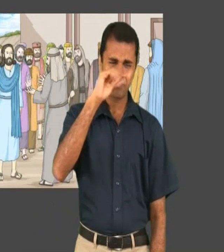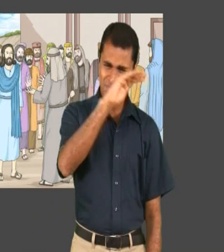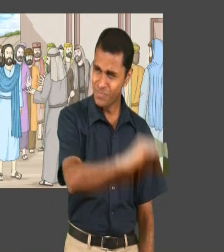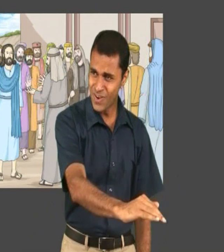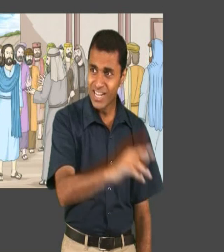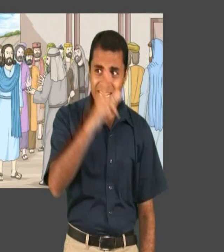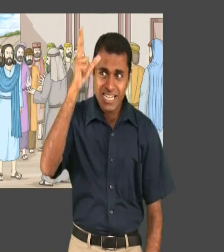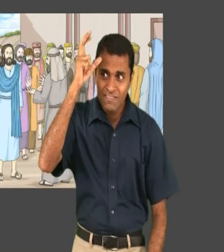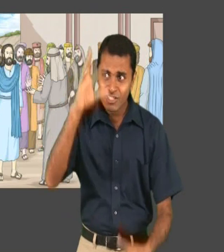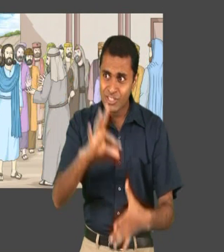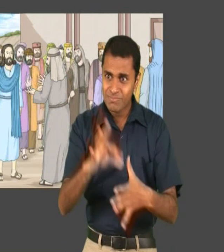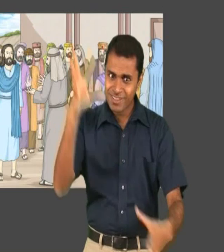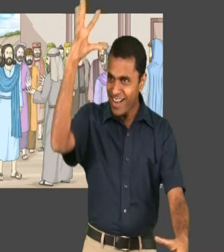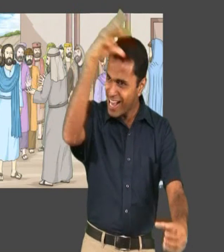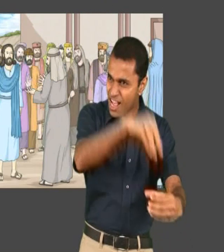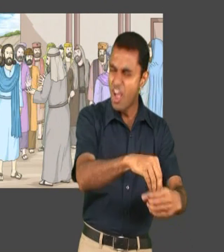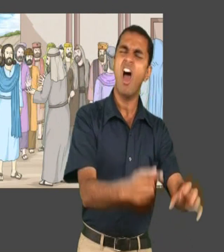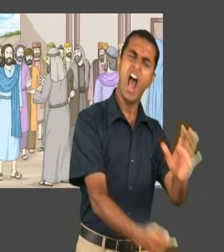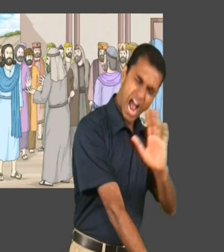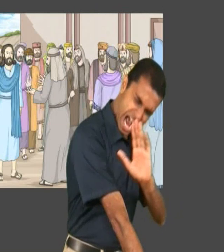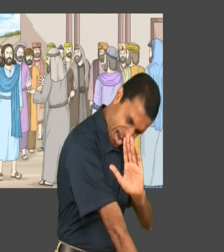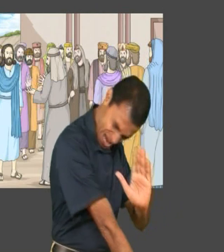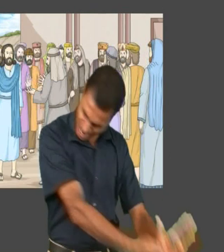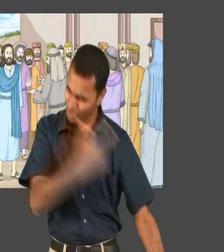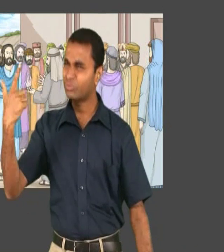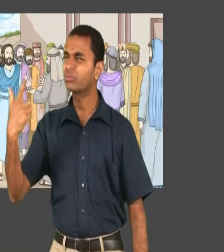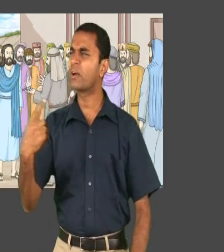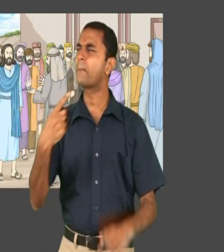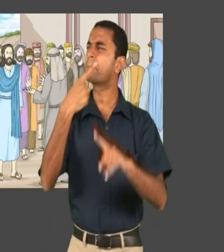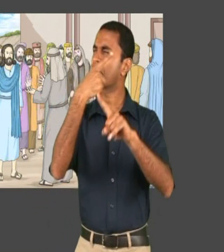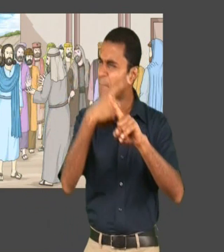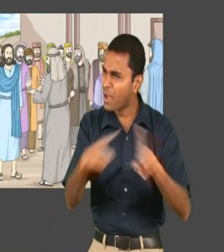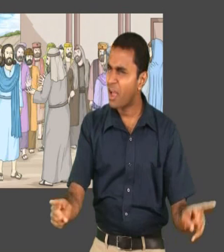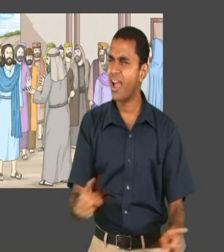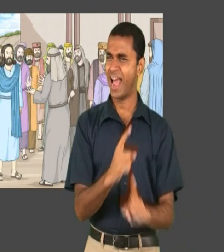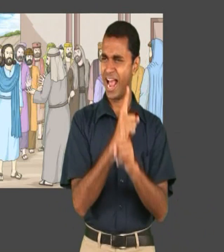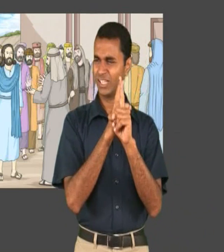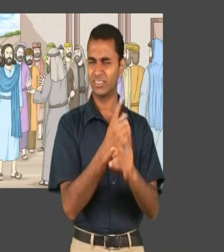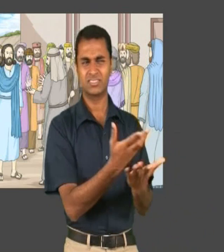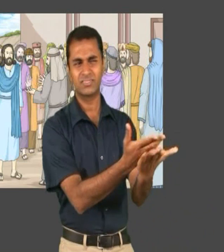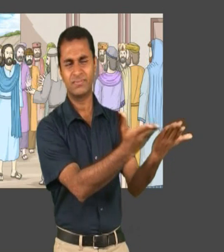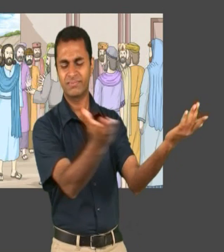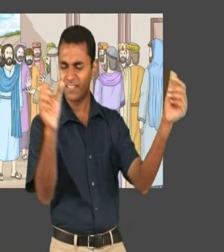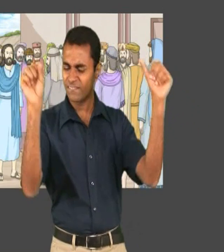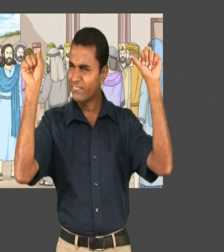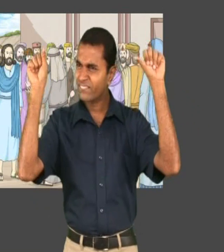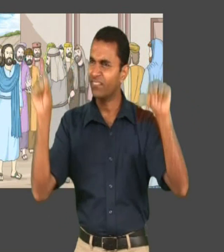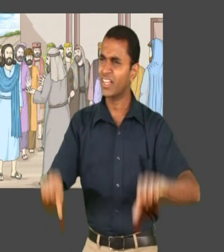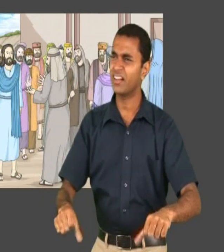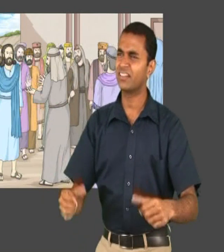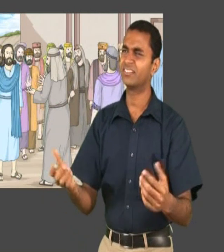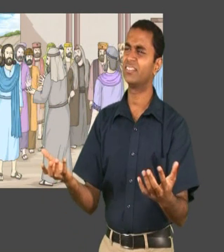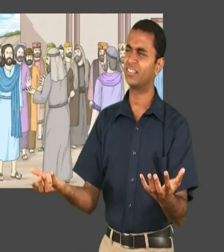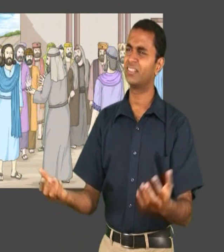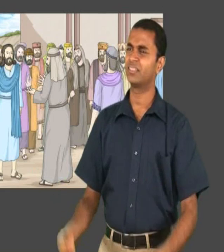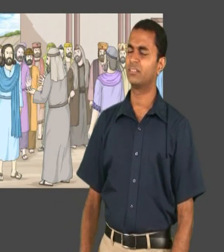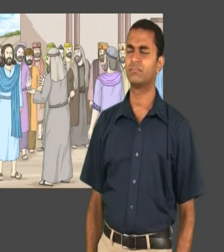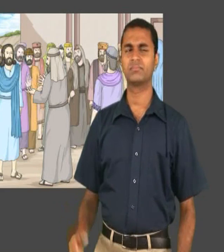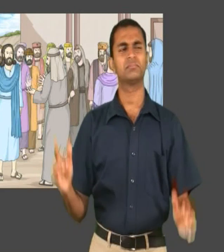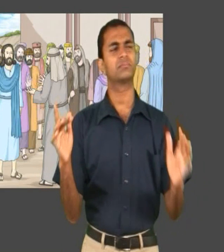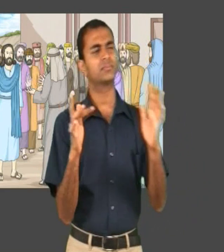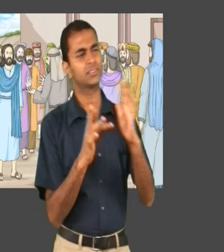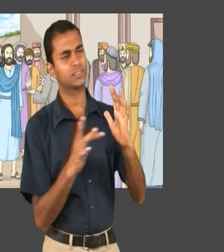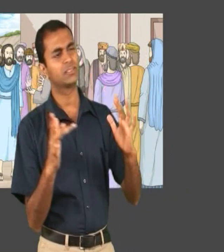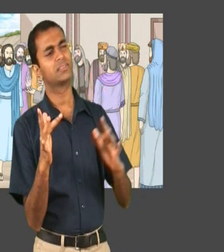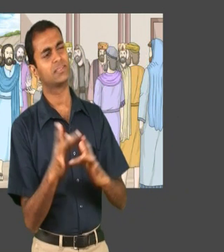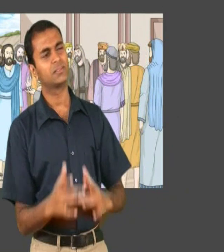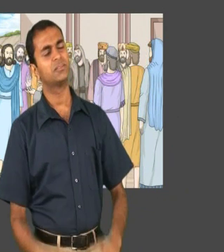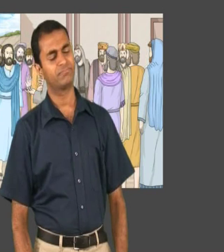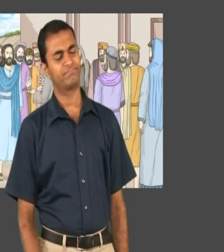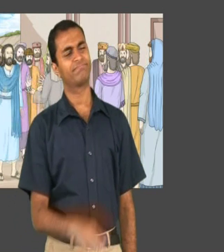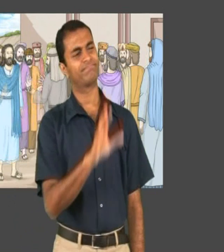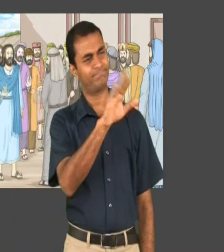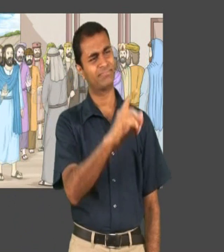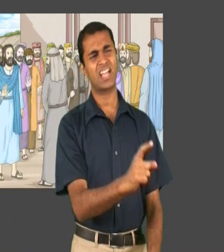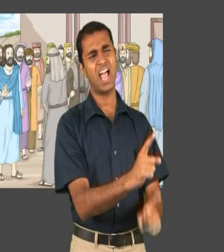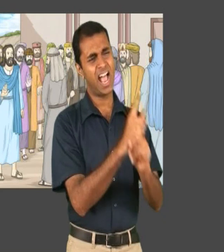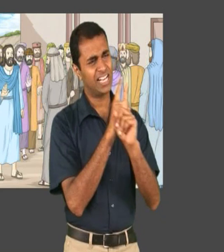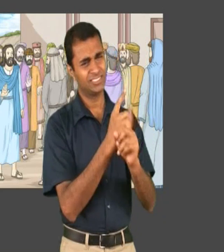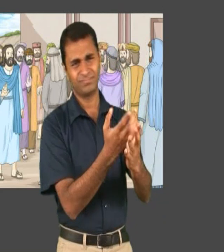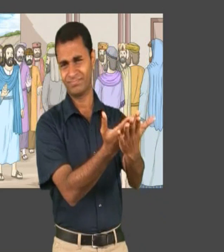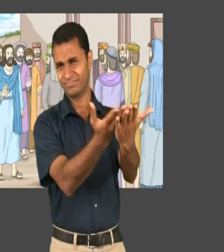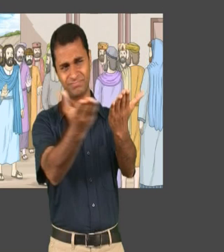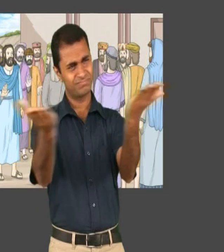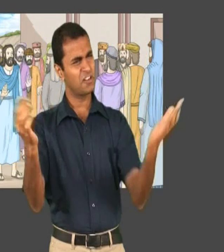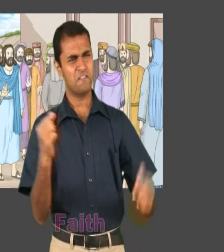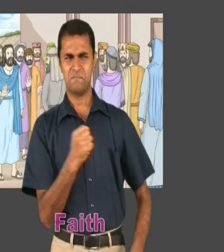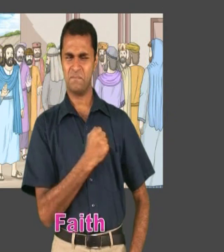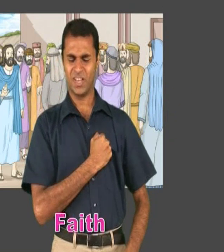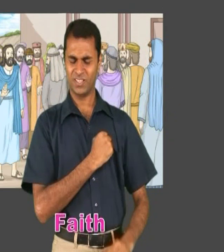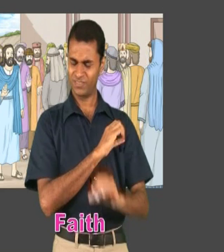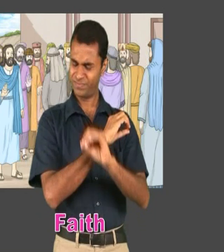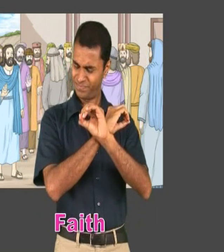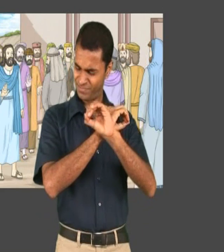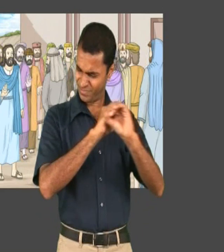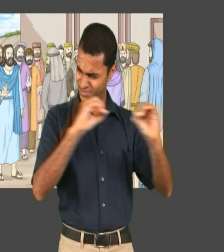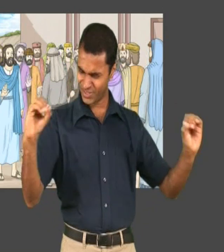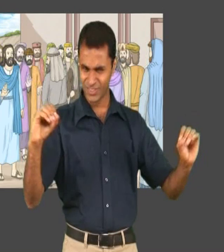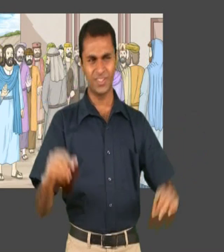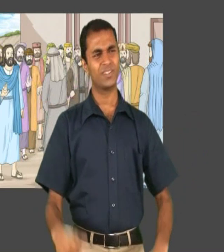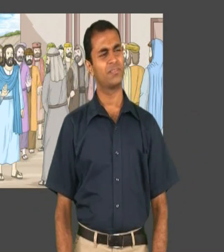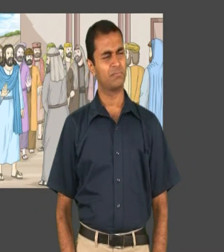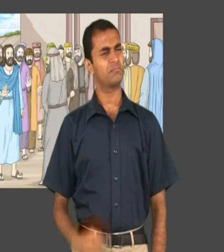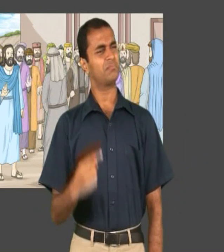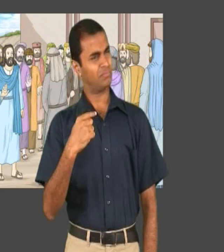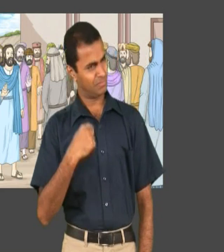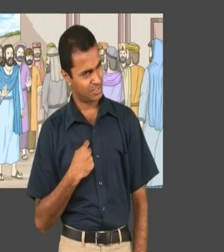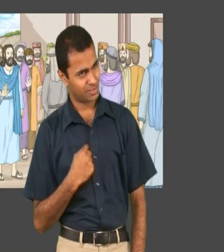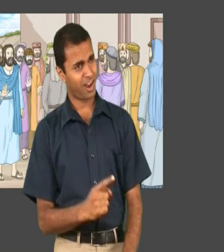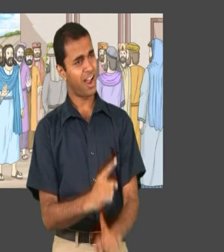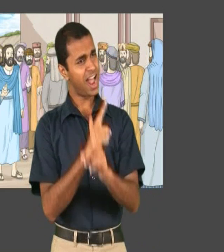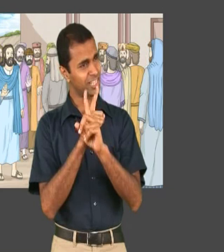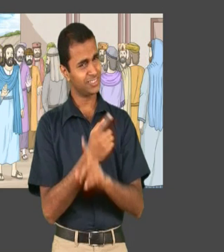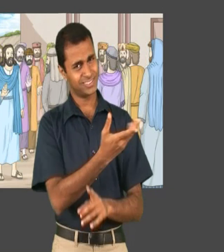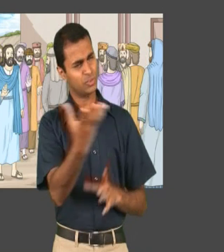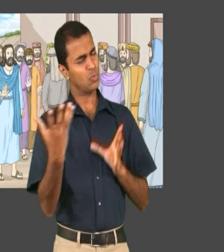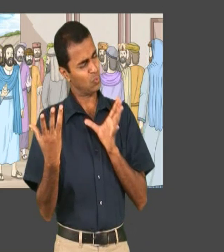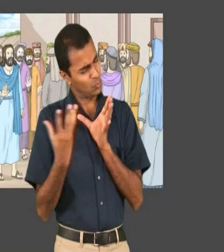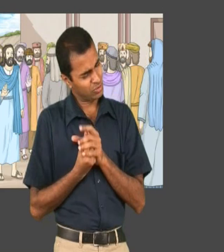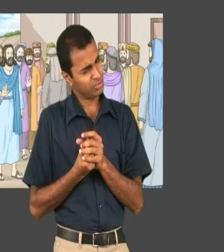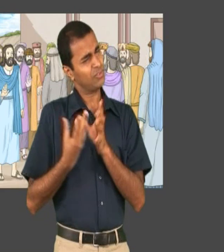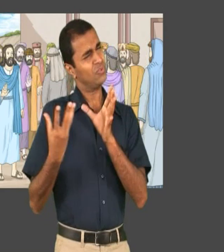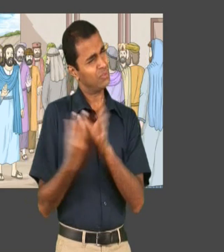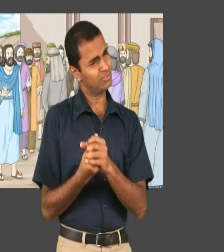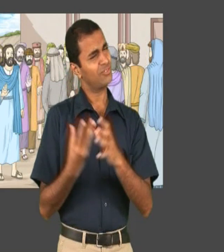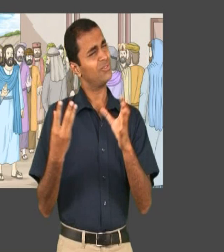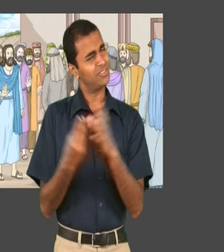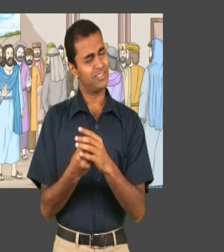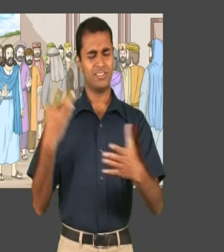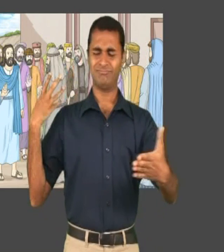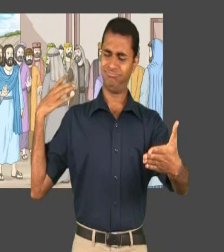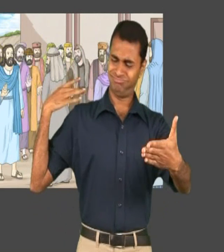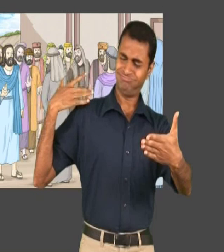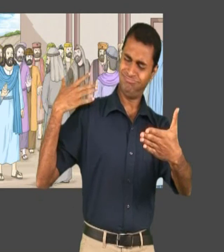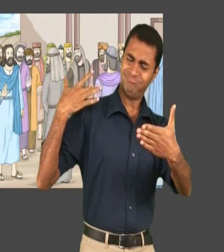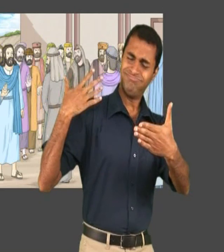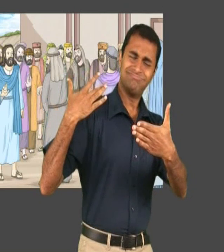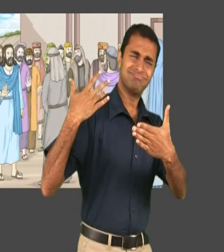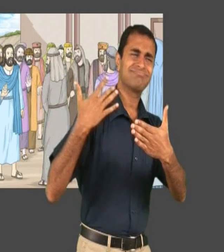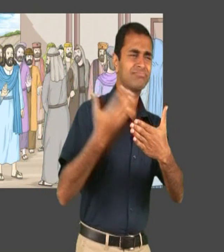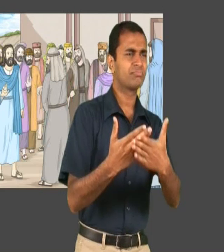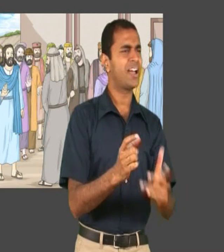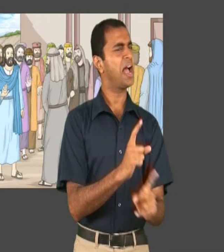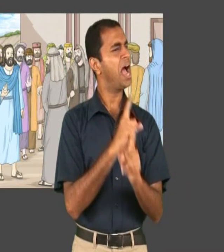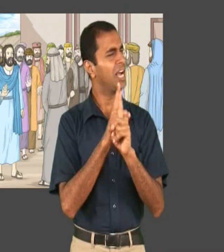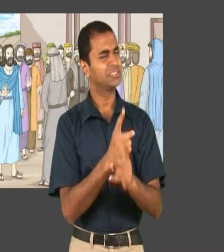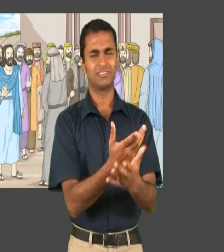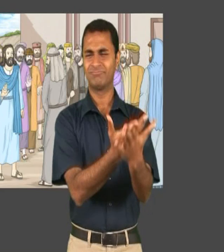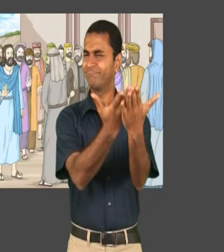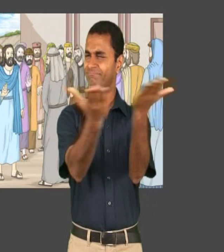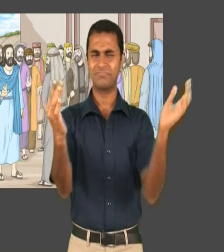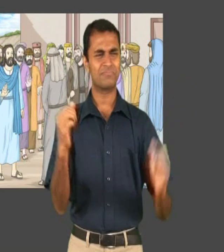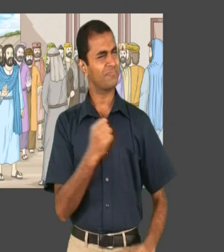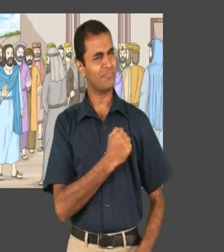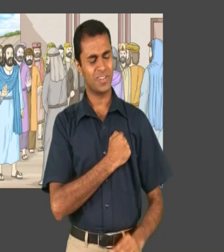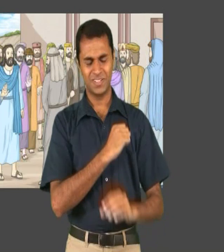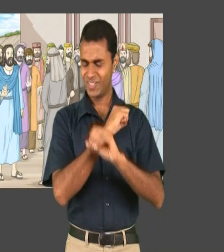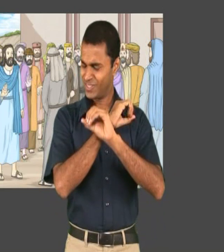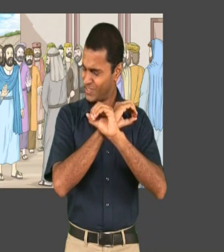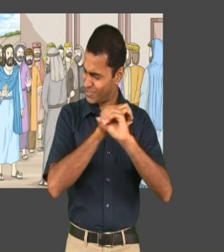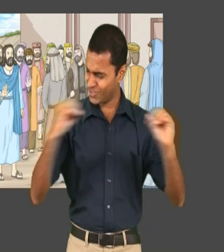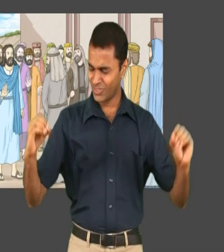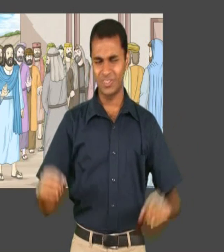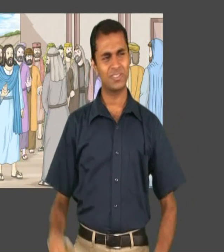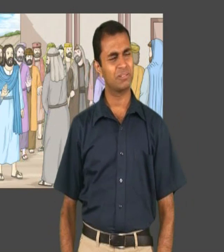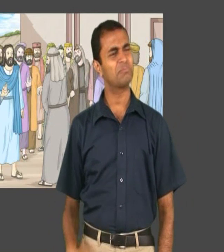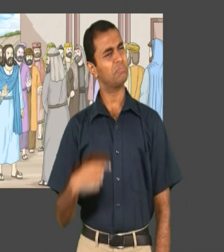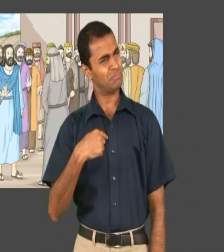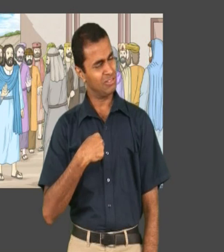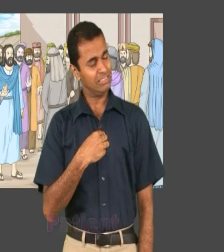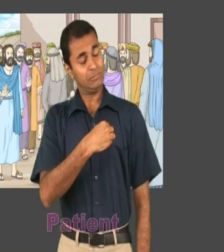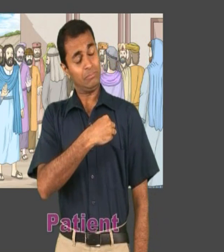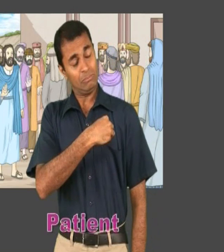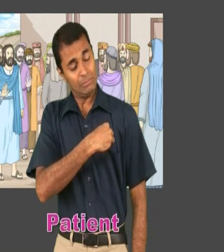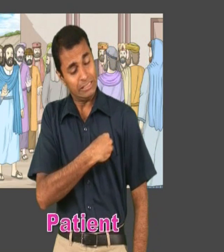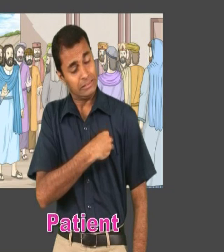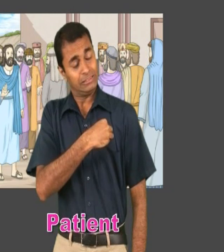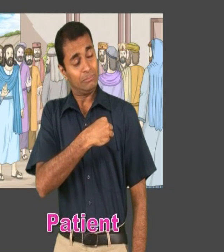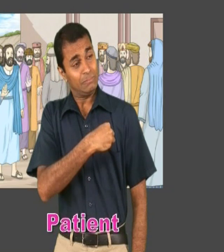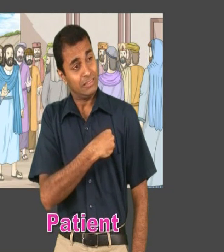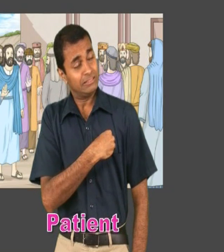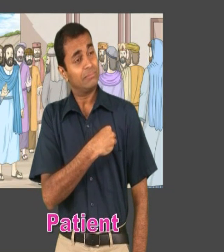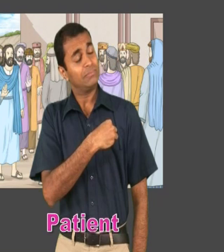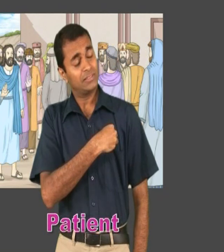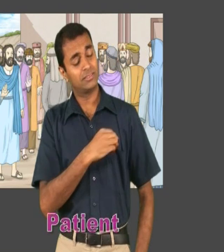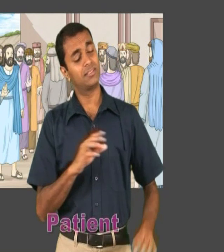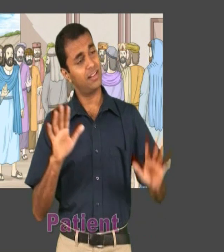I asked Your disciples to drive it out, but they were unable.” “O unbelieving generation!” Jesus replied.